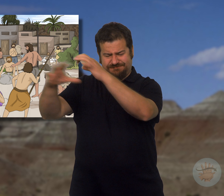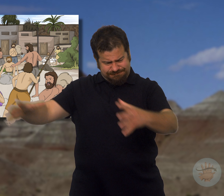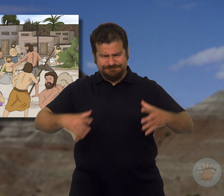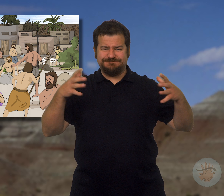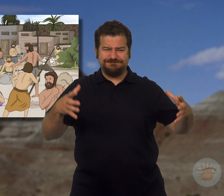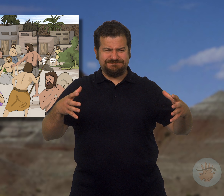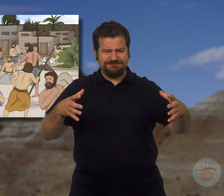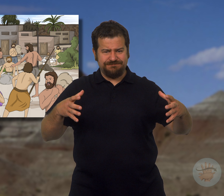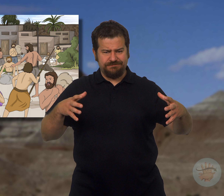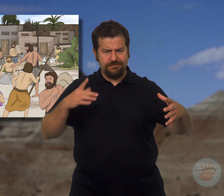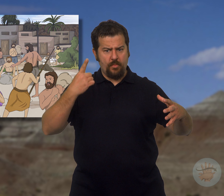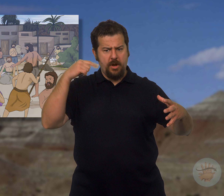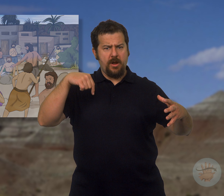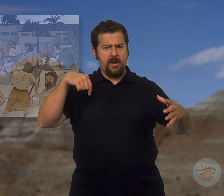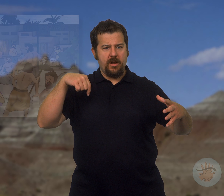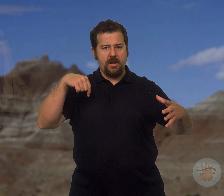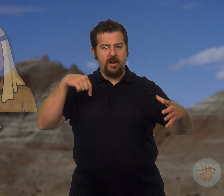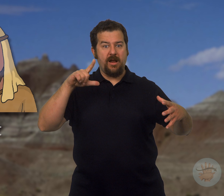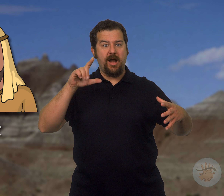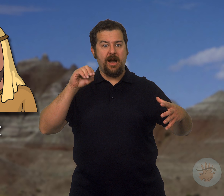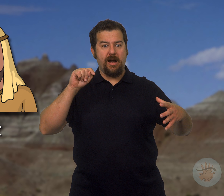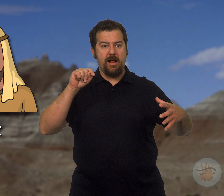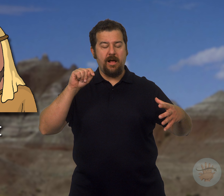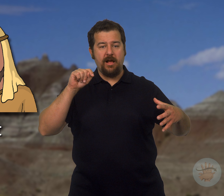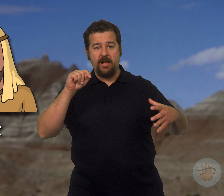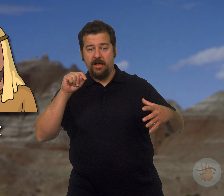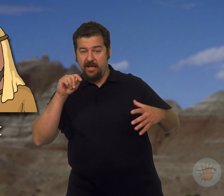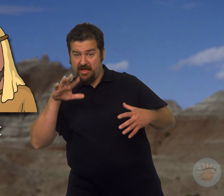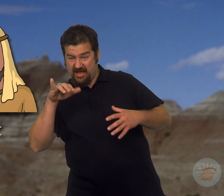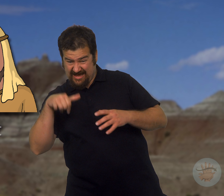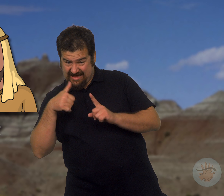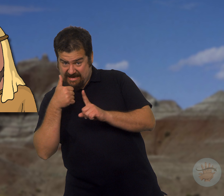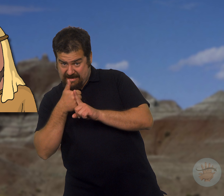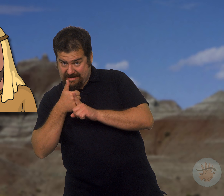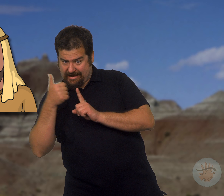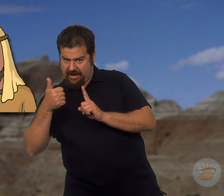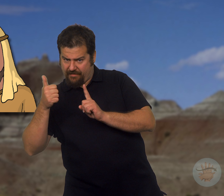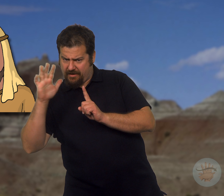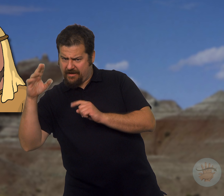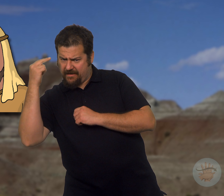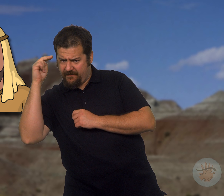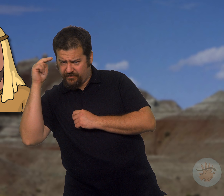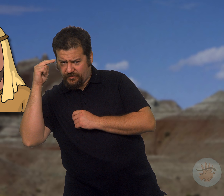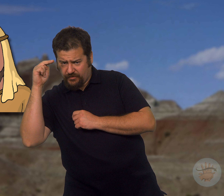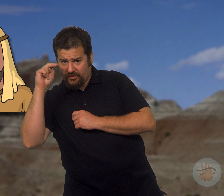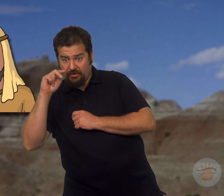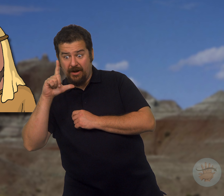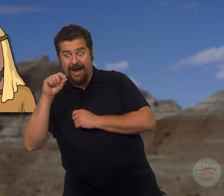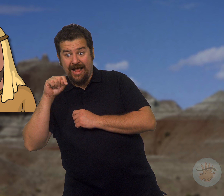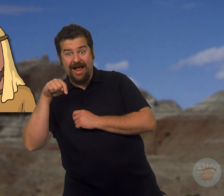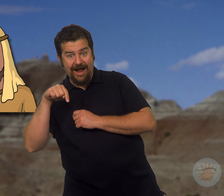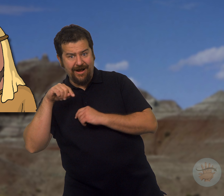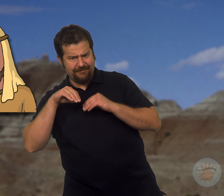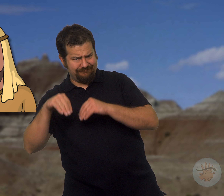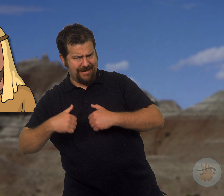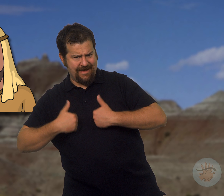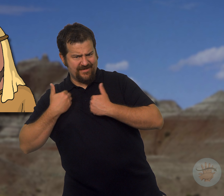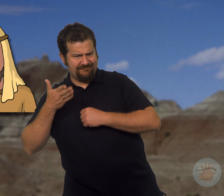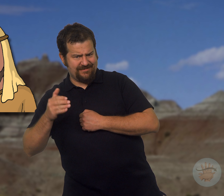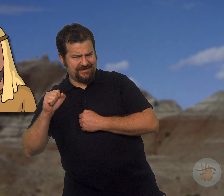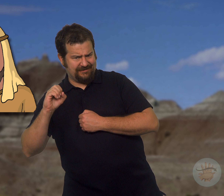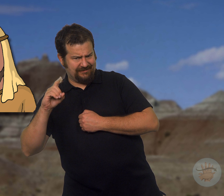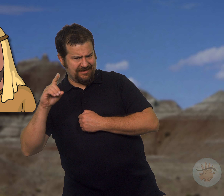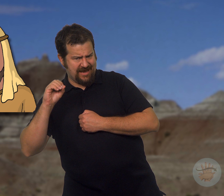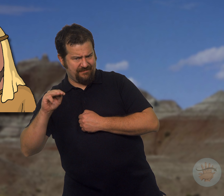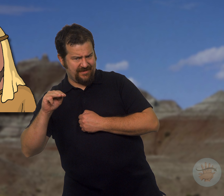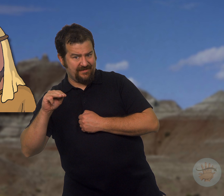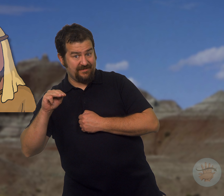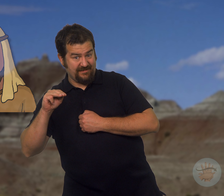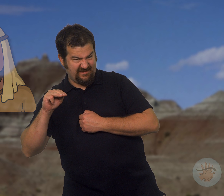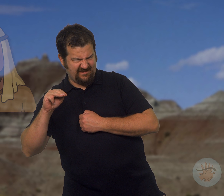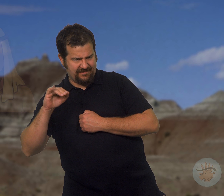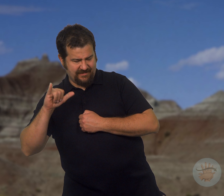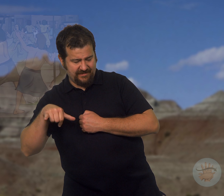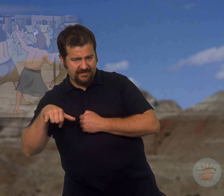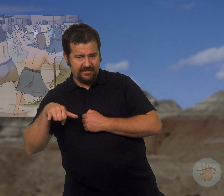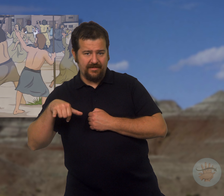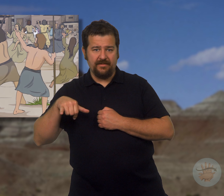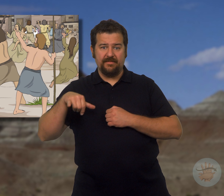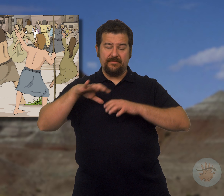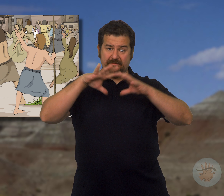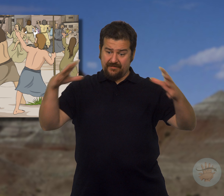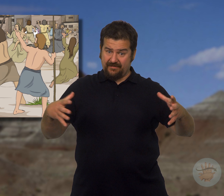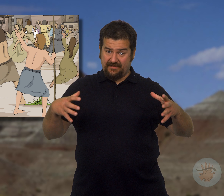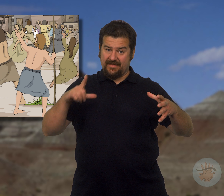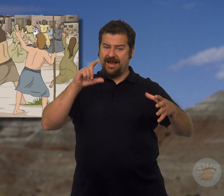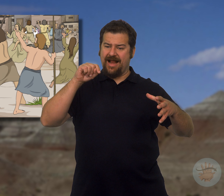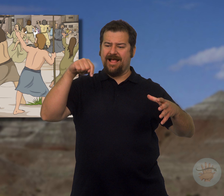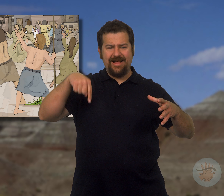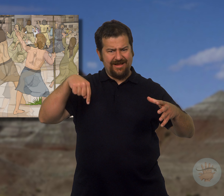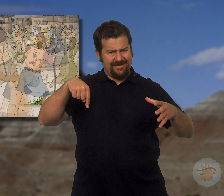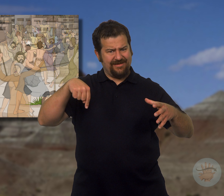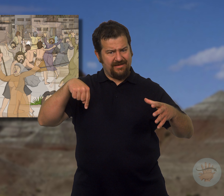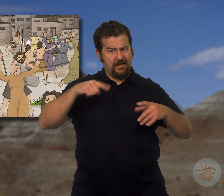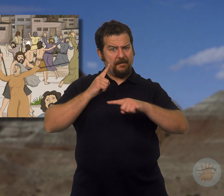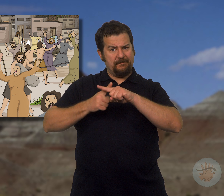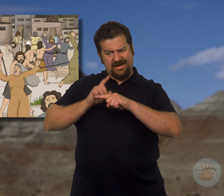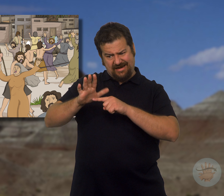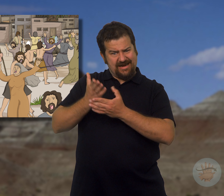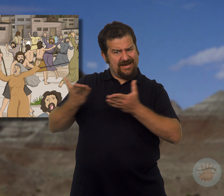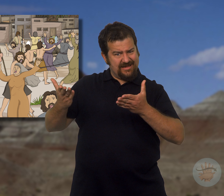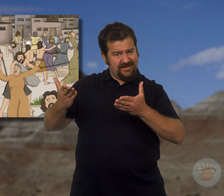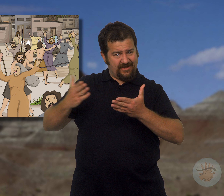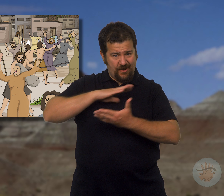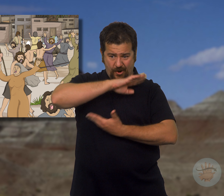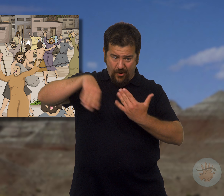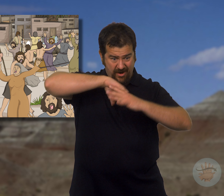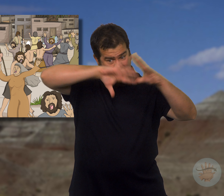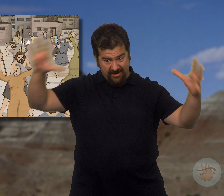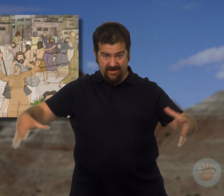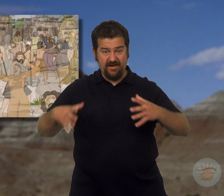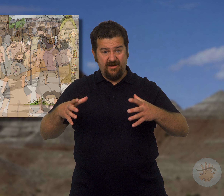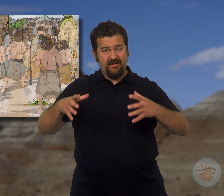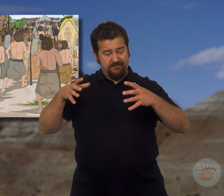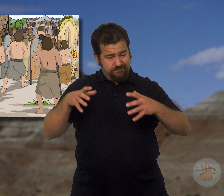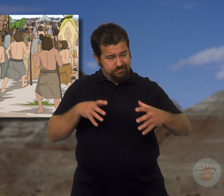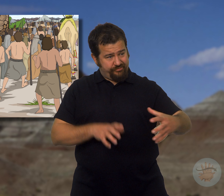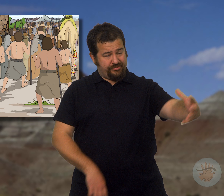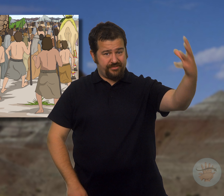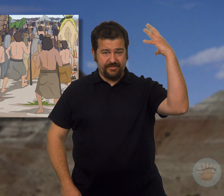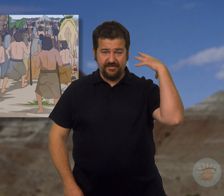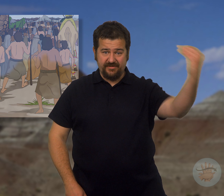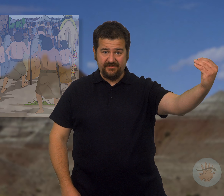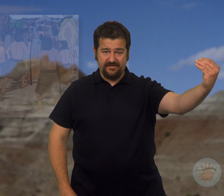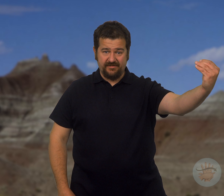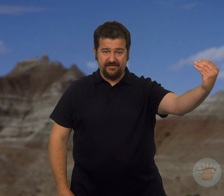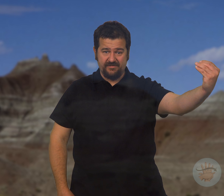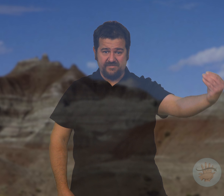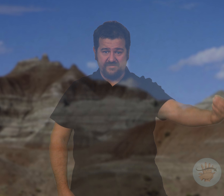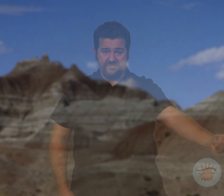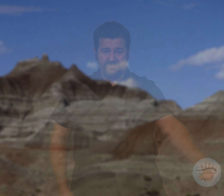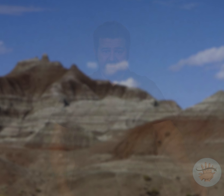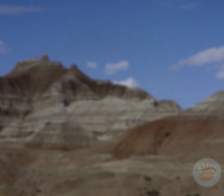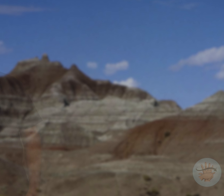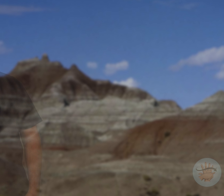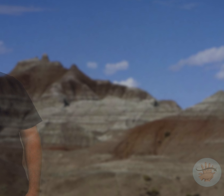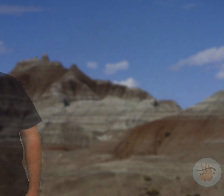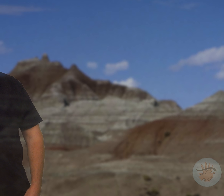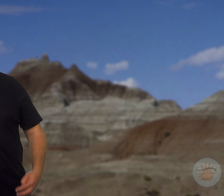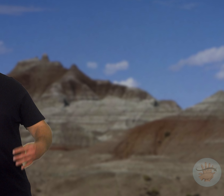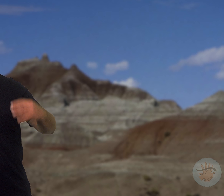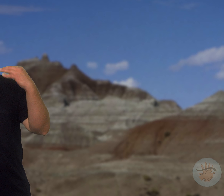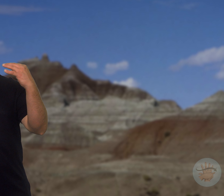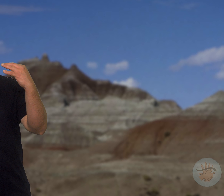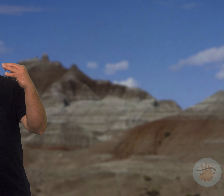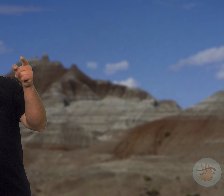They also carried off Abram’s nephew Lot and his possessions, since Lot was living in Sodom.